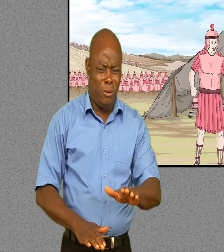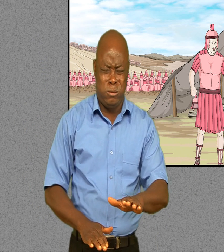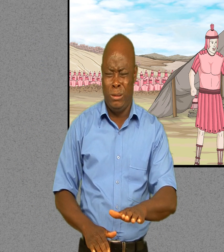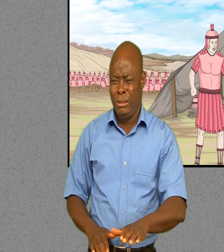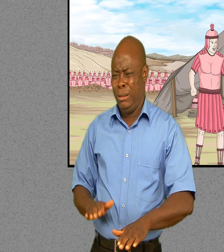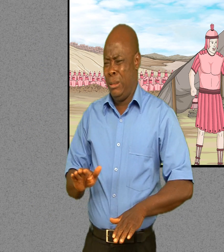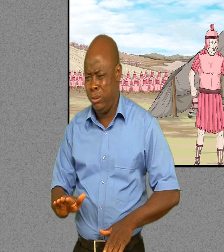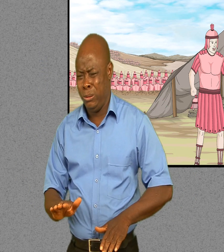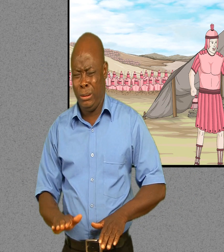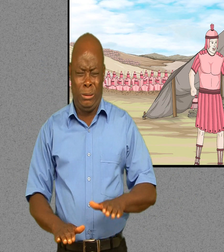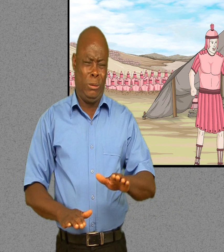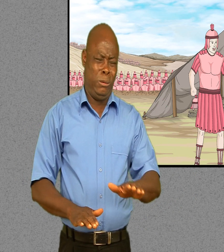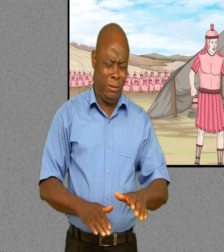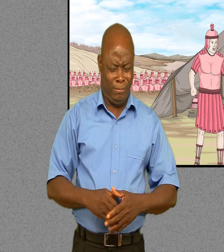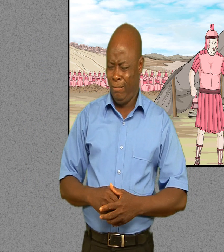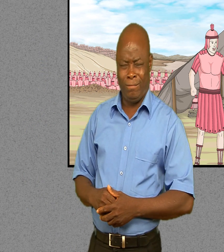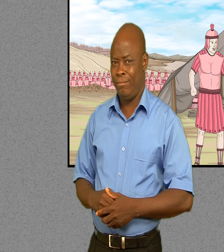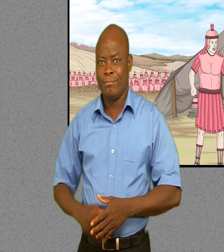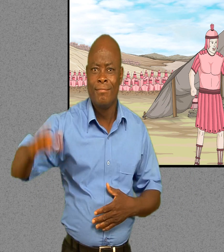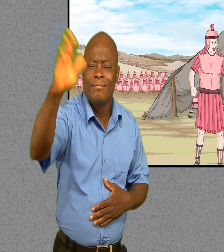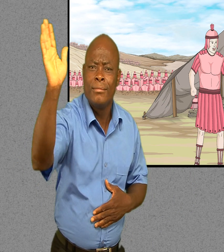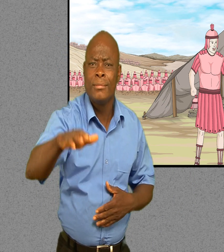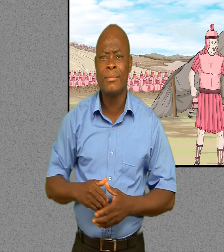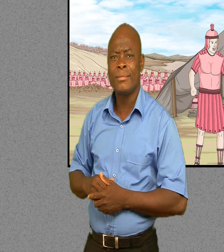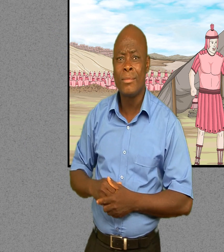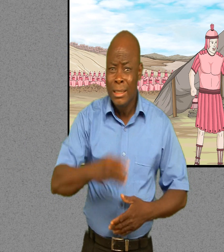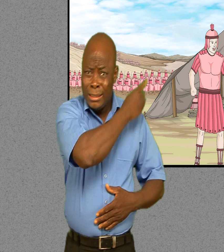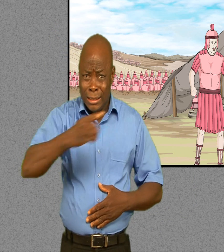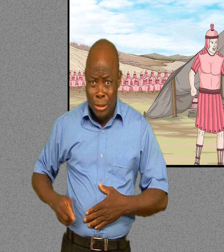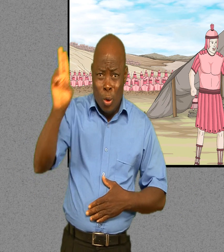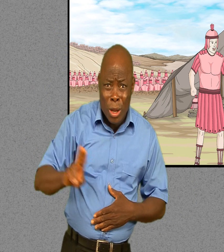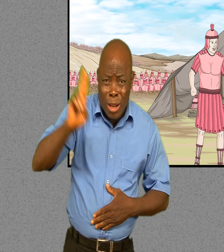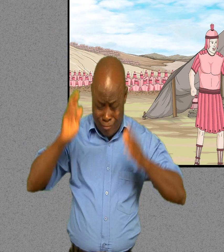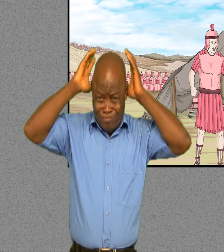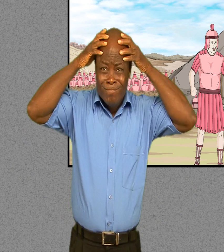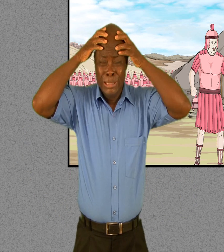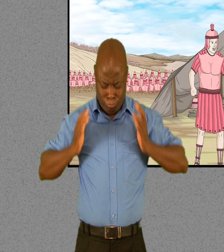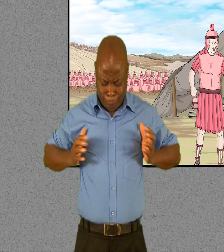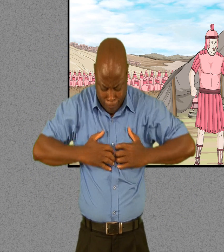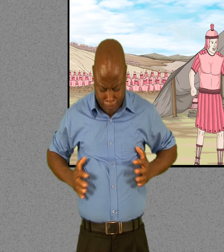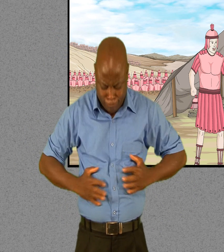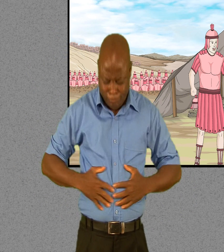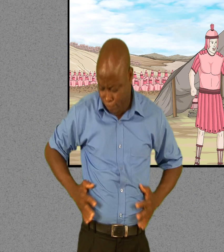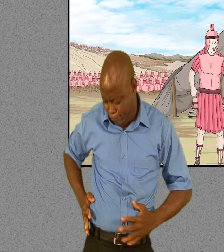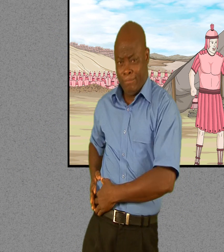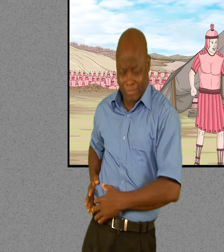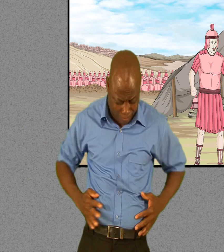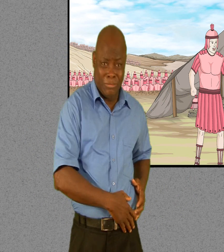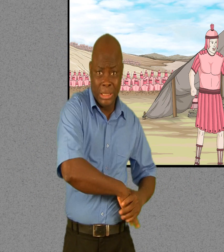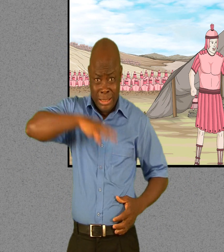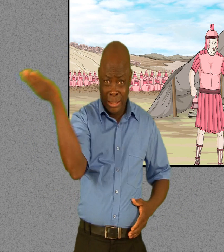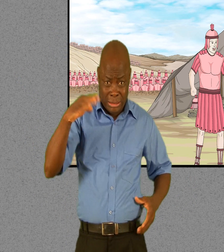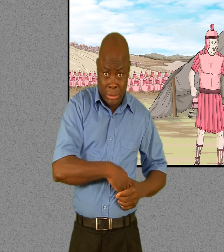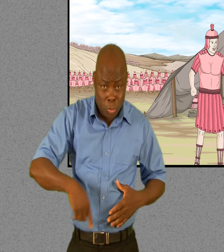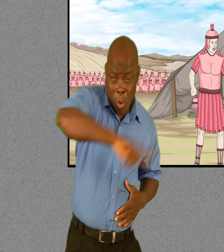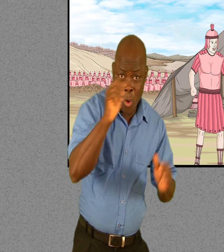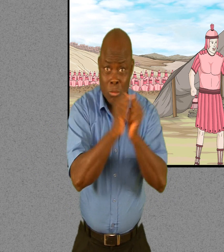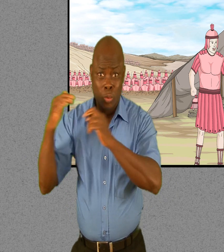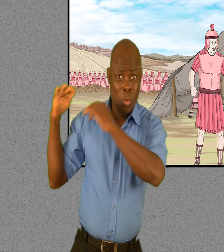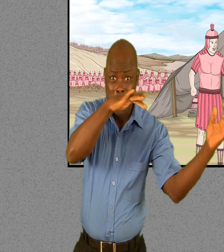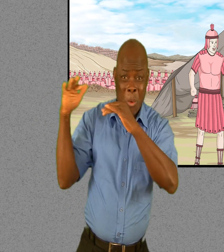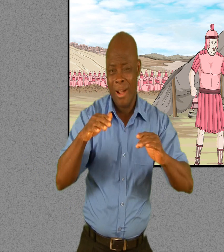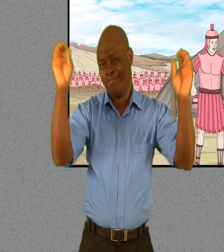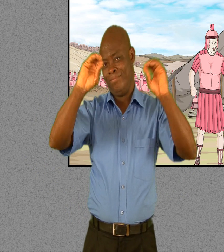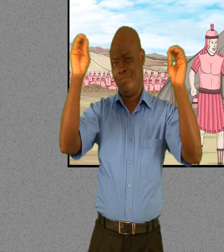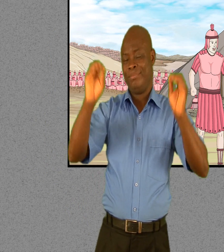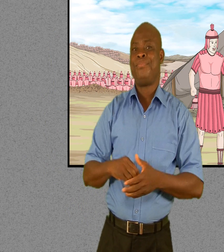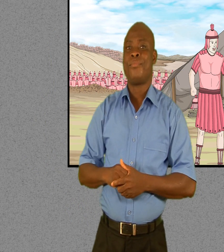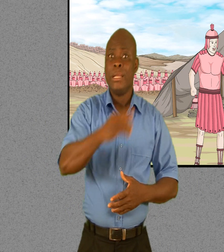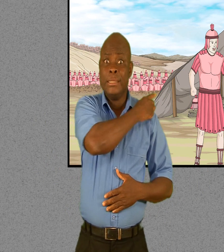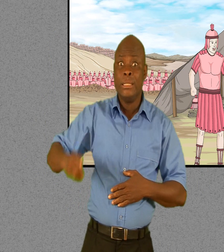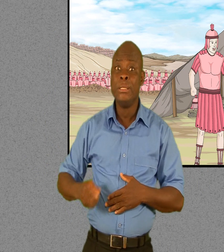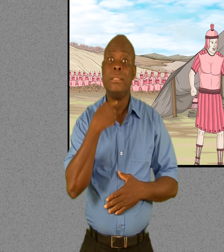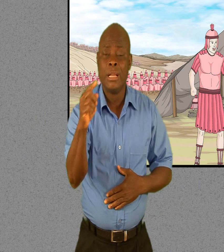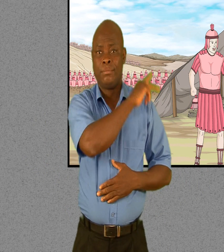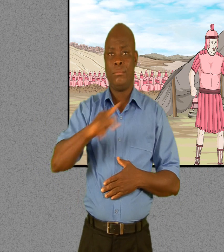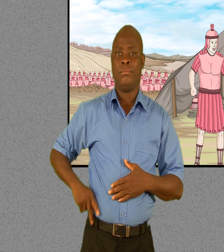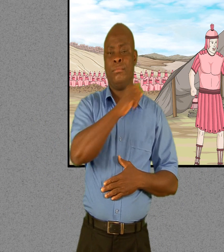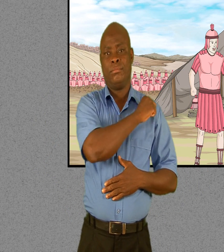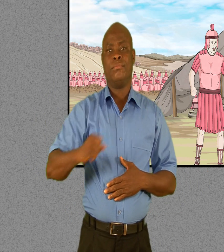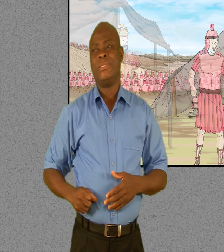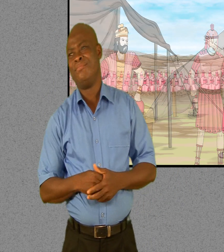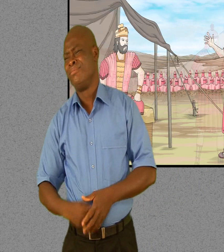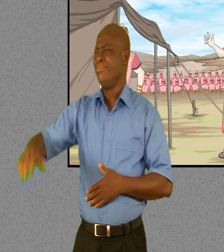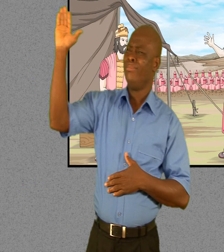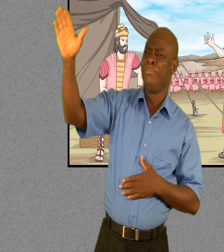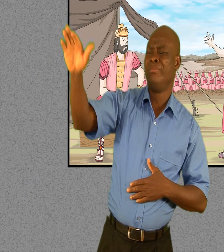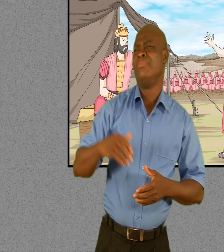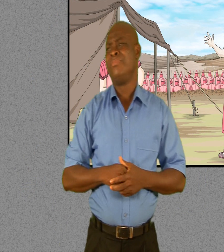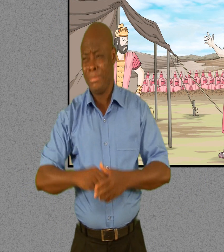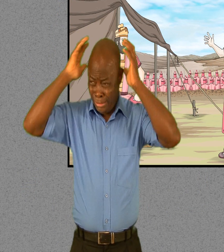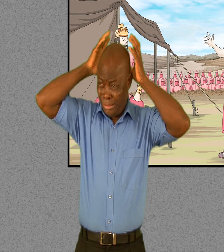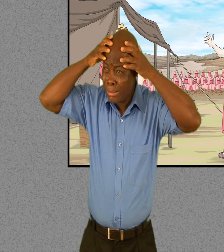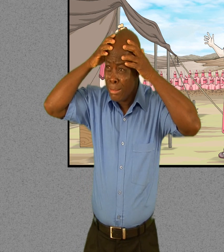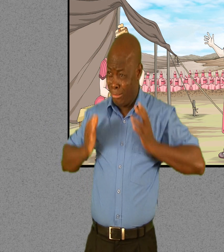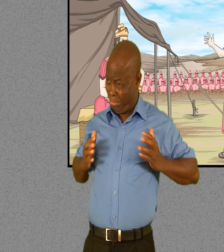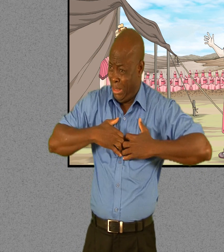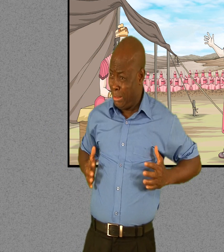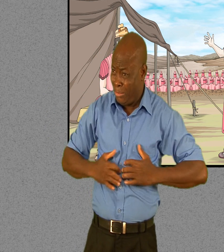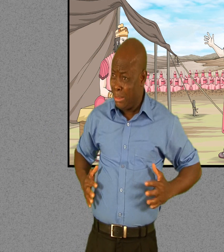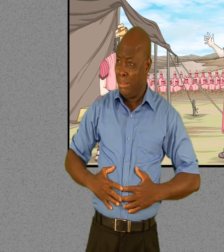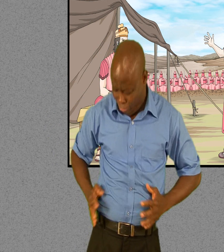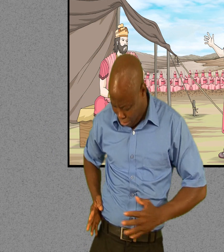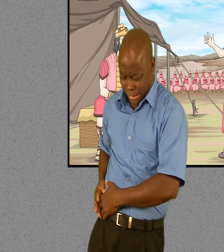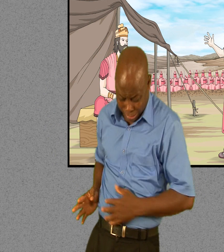David strapped his sword over the tunic and tried to walk, but he was not accustomed to them.